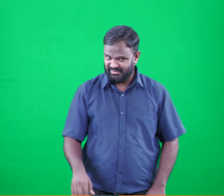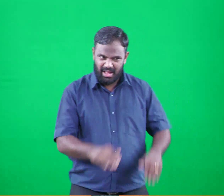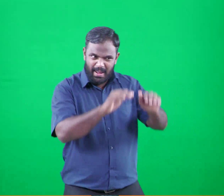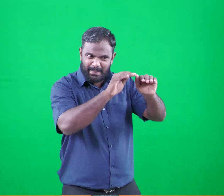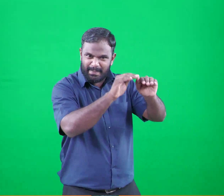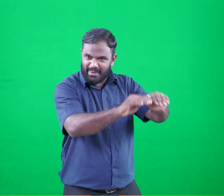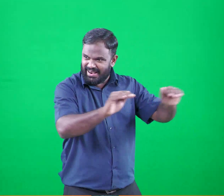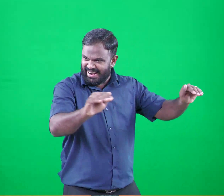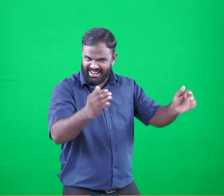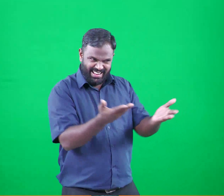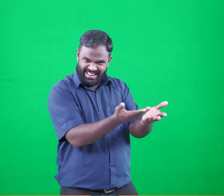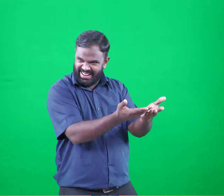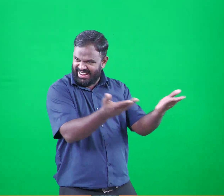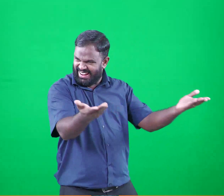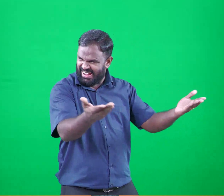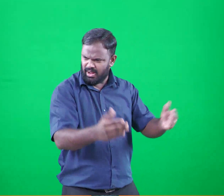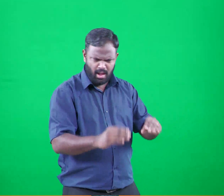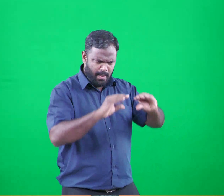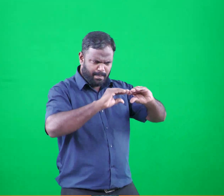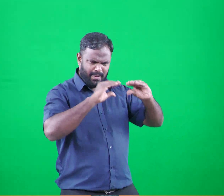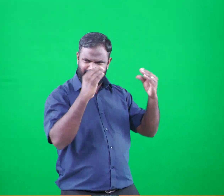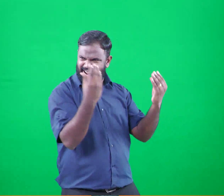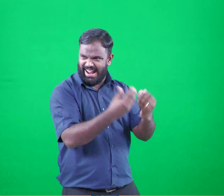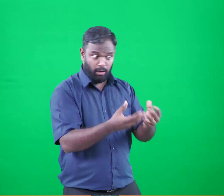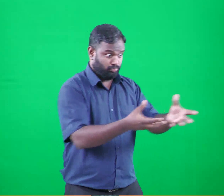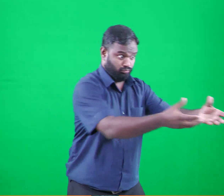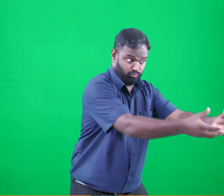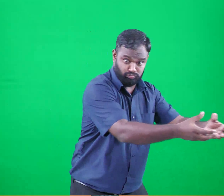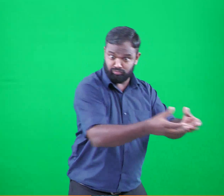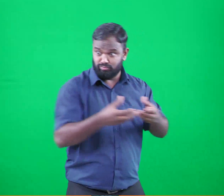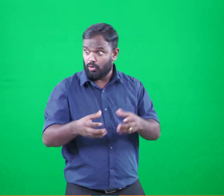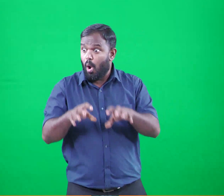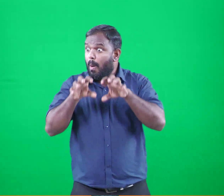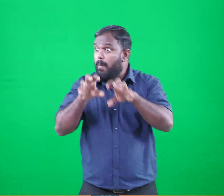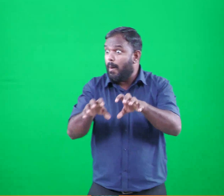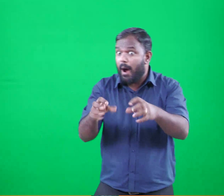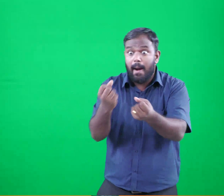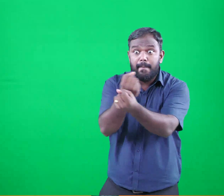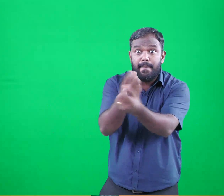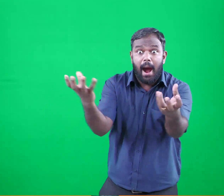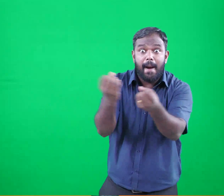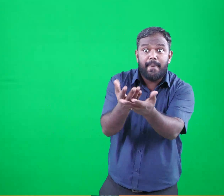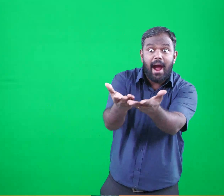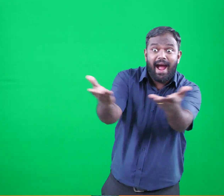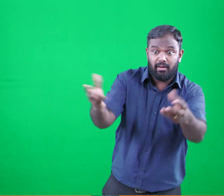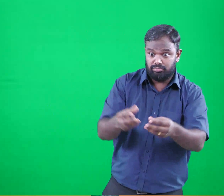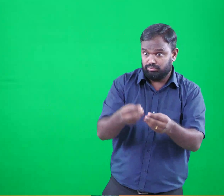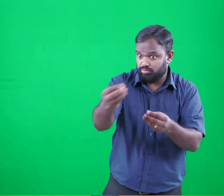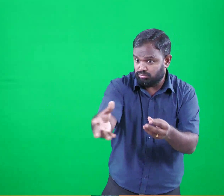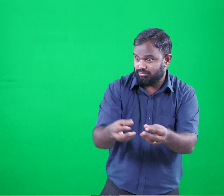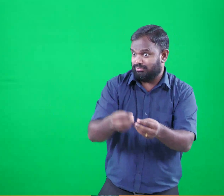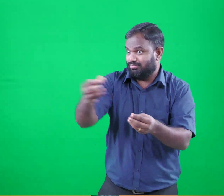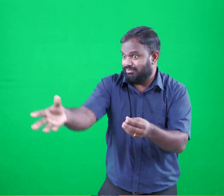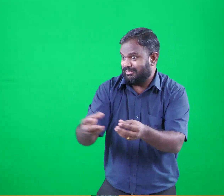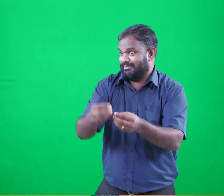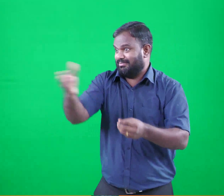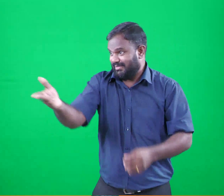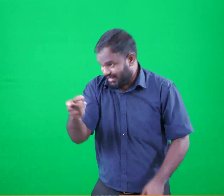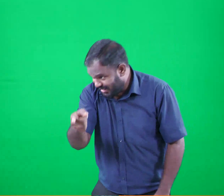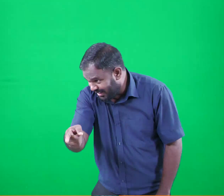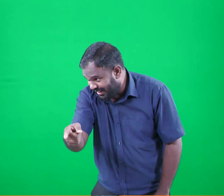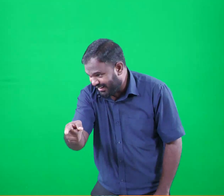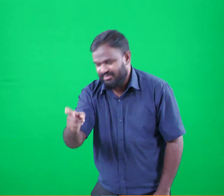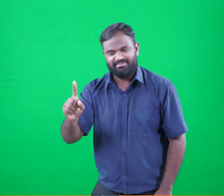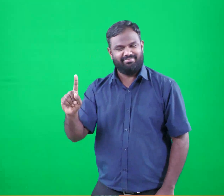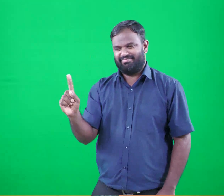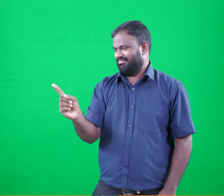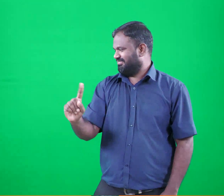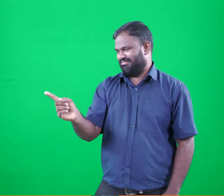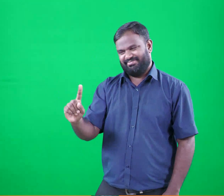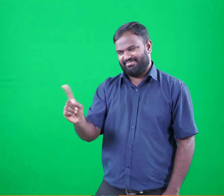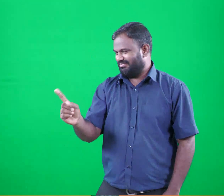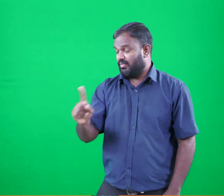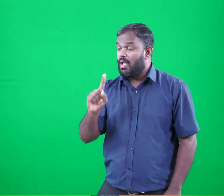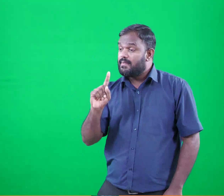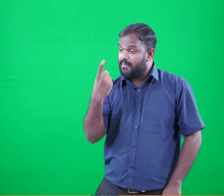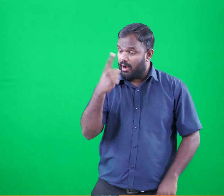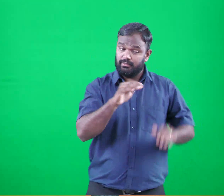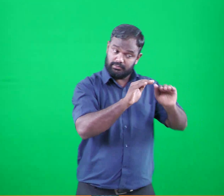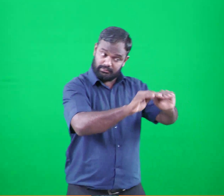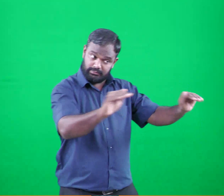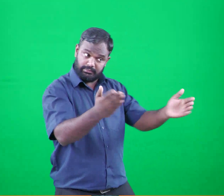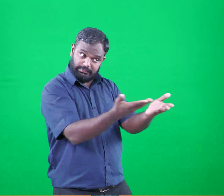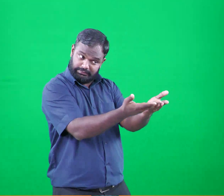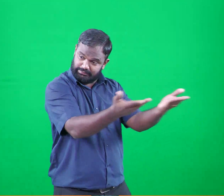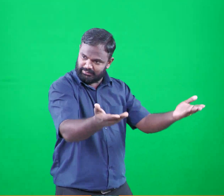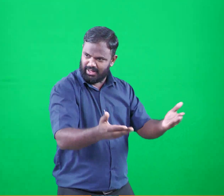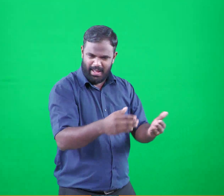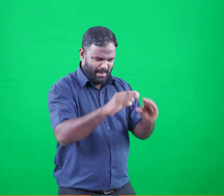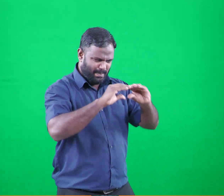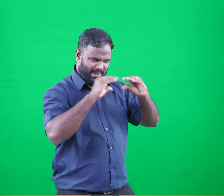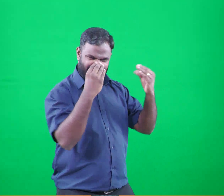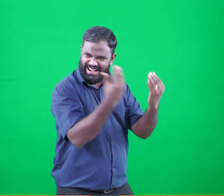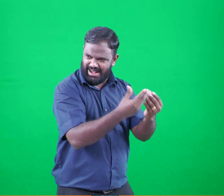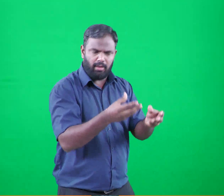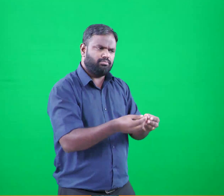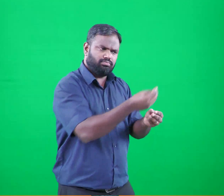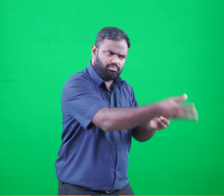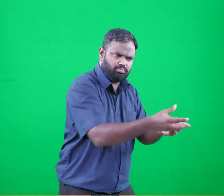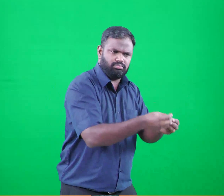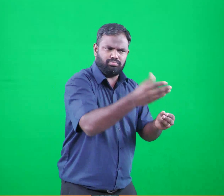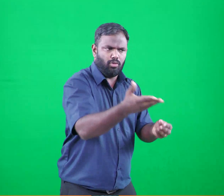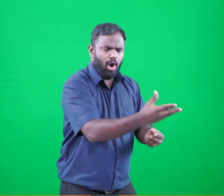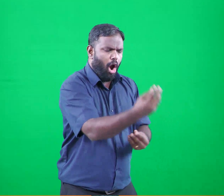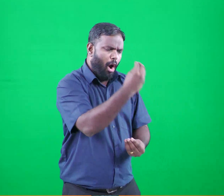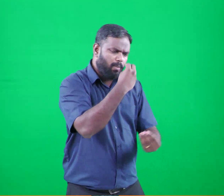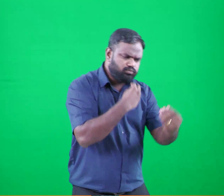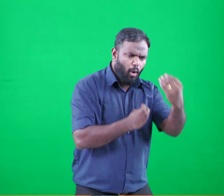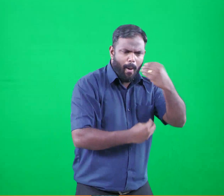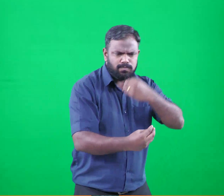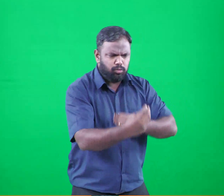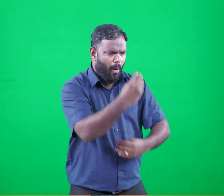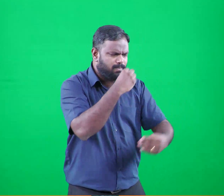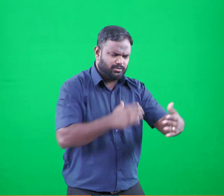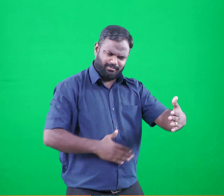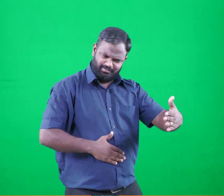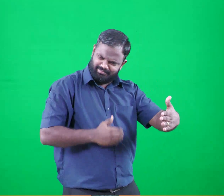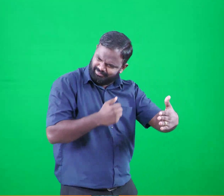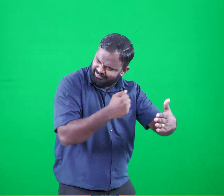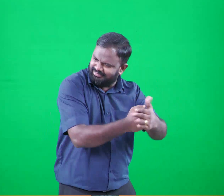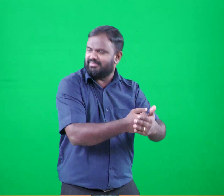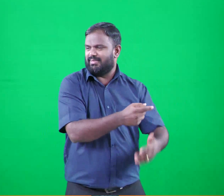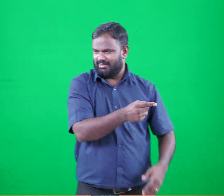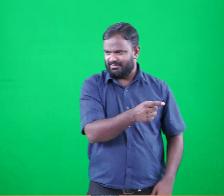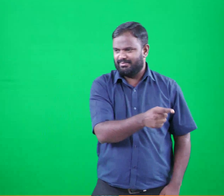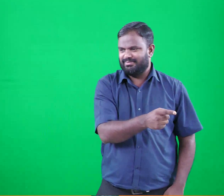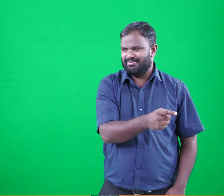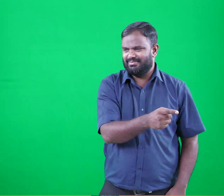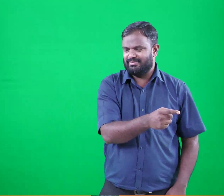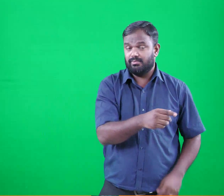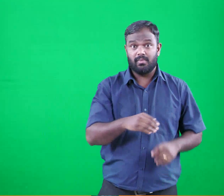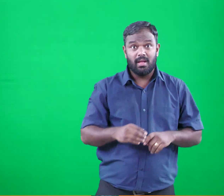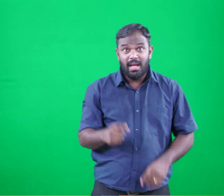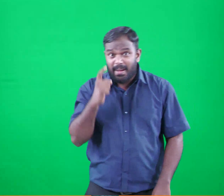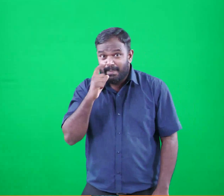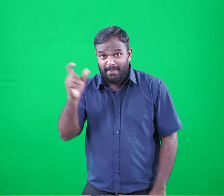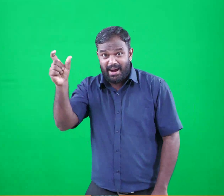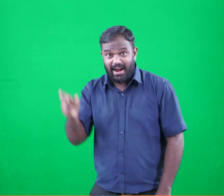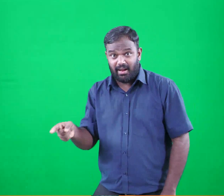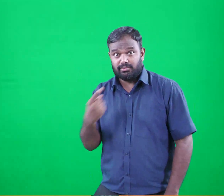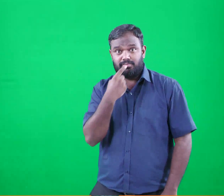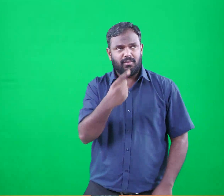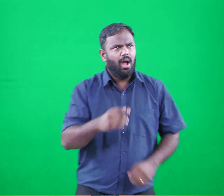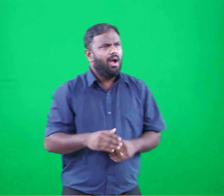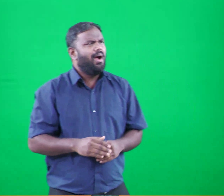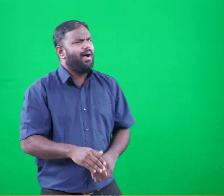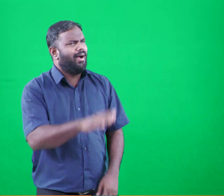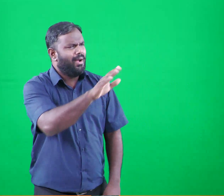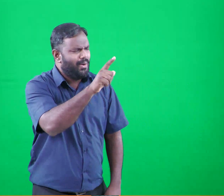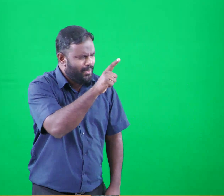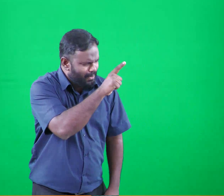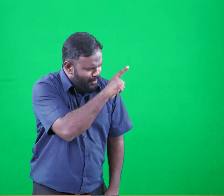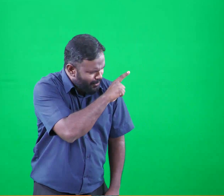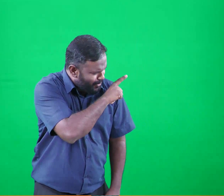" For it is not right to take the children's bread and toss it to the dogs."